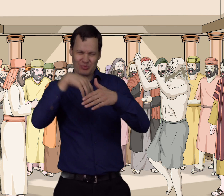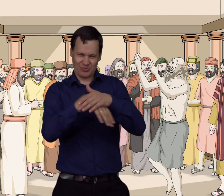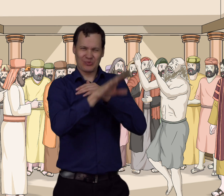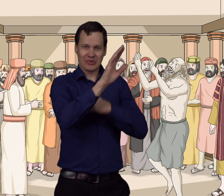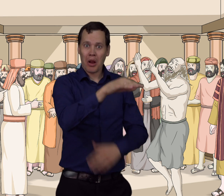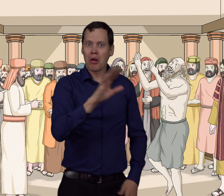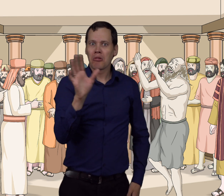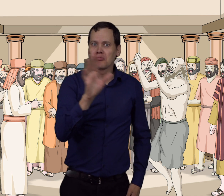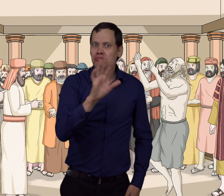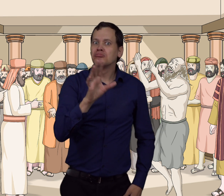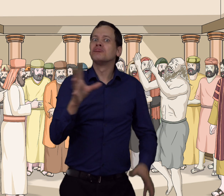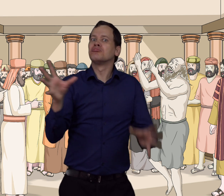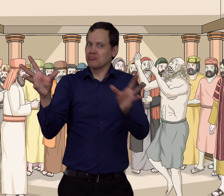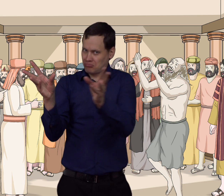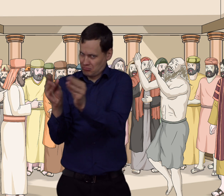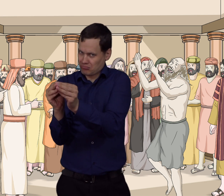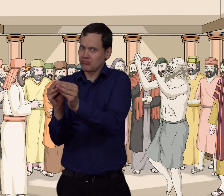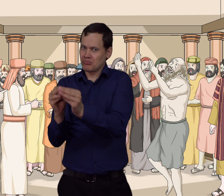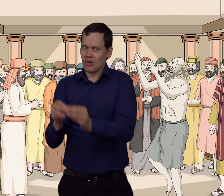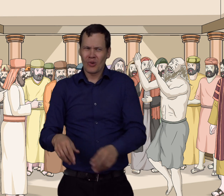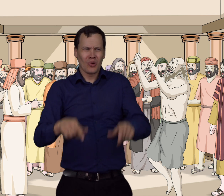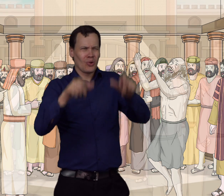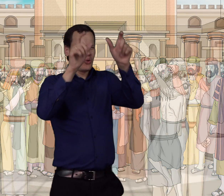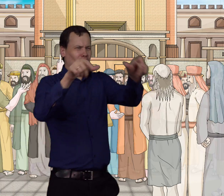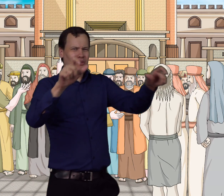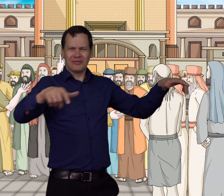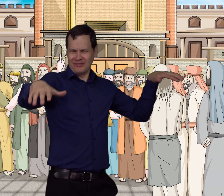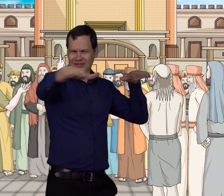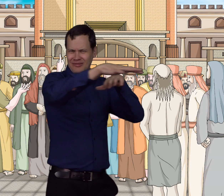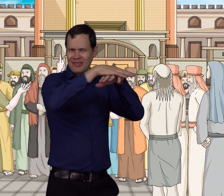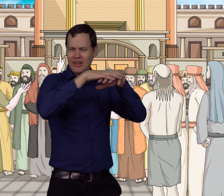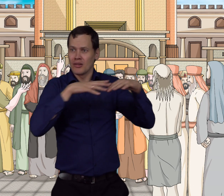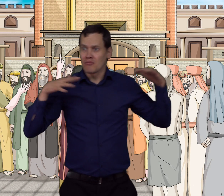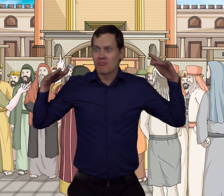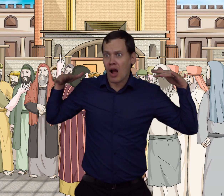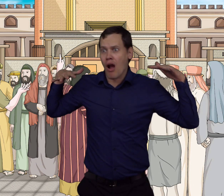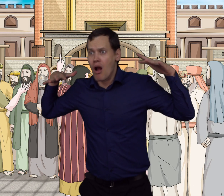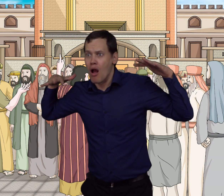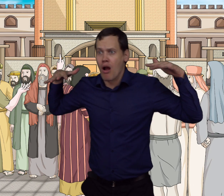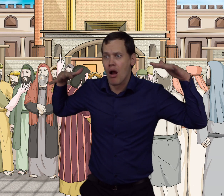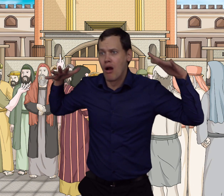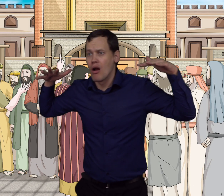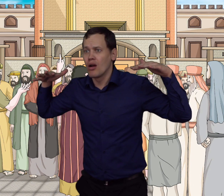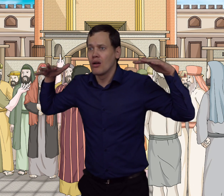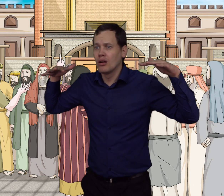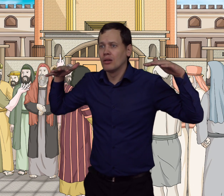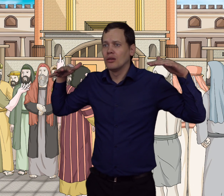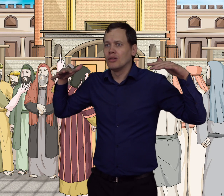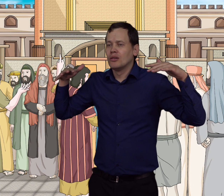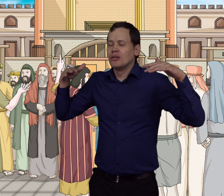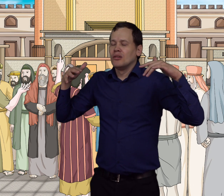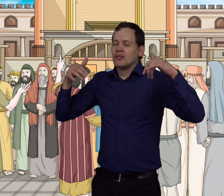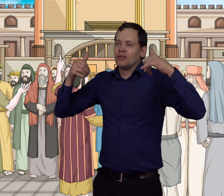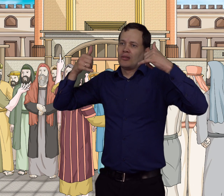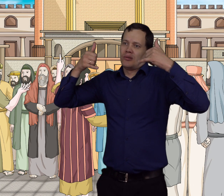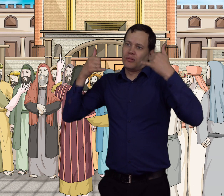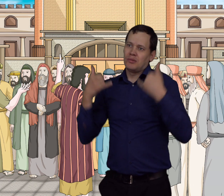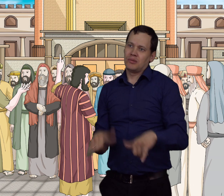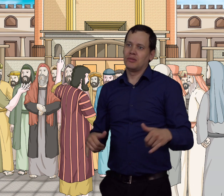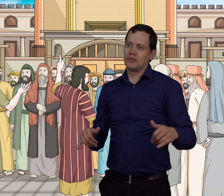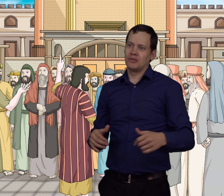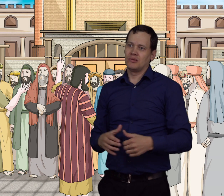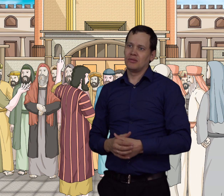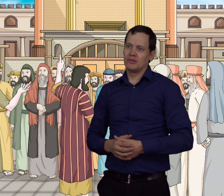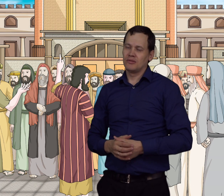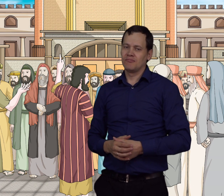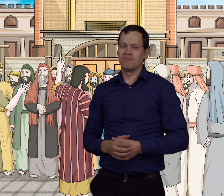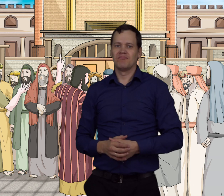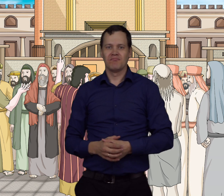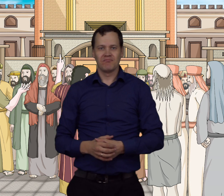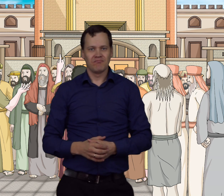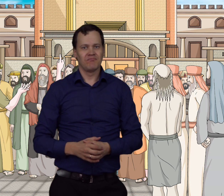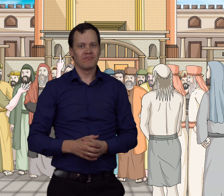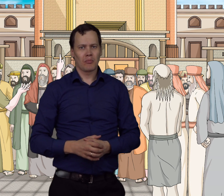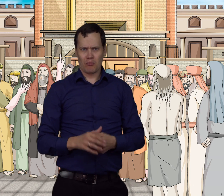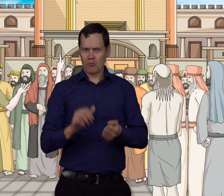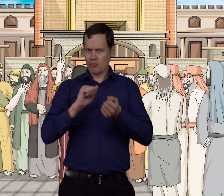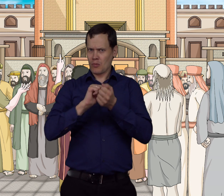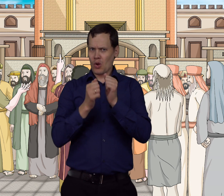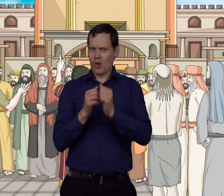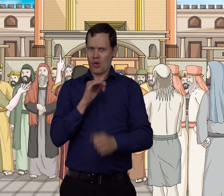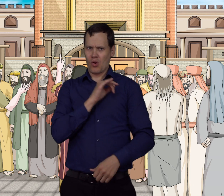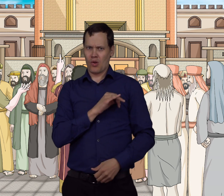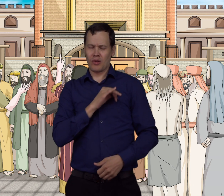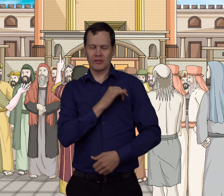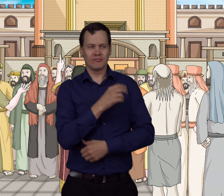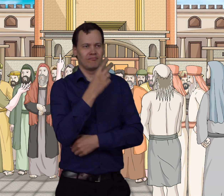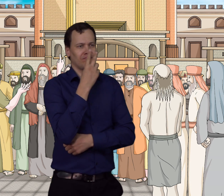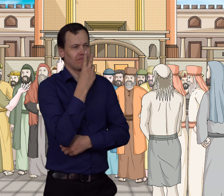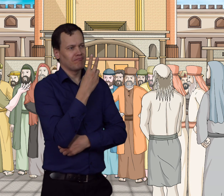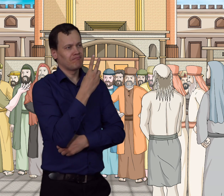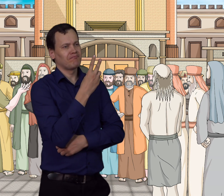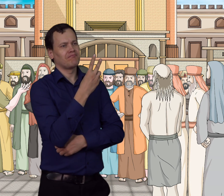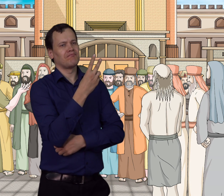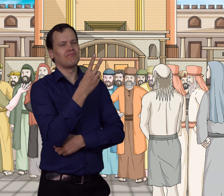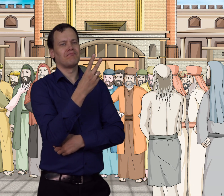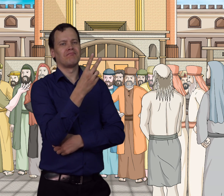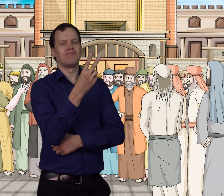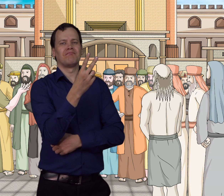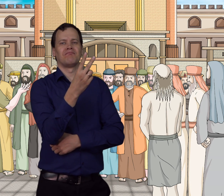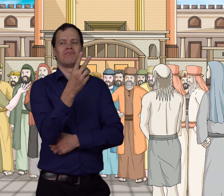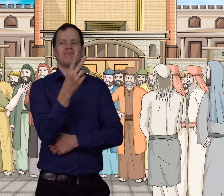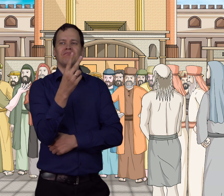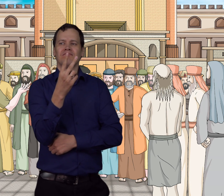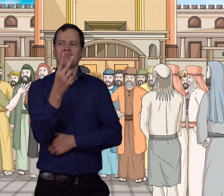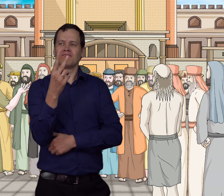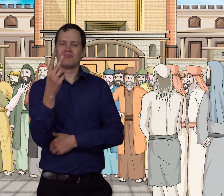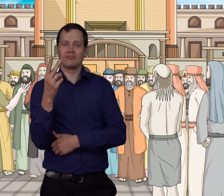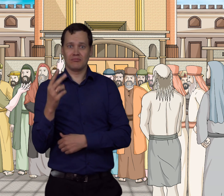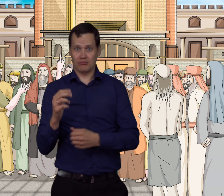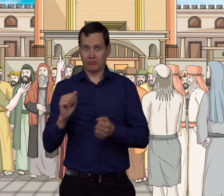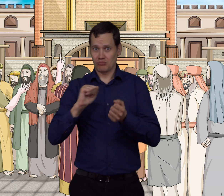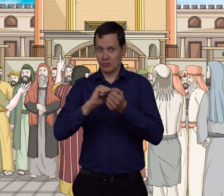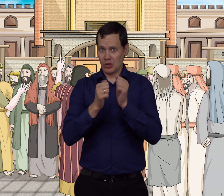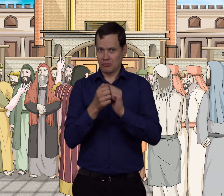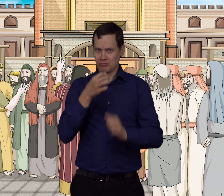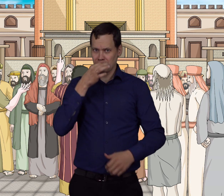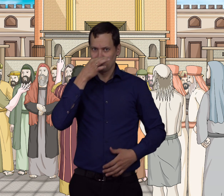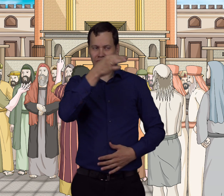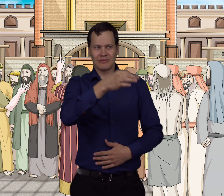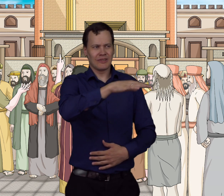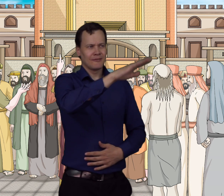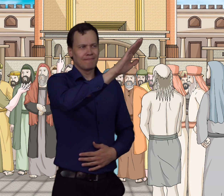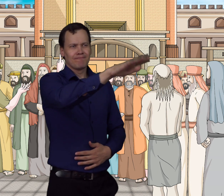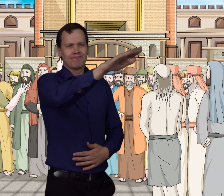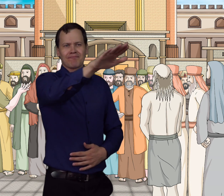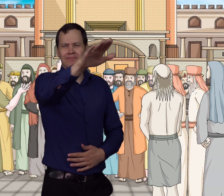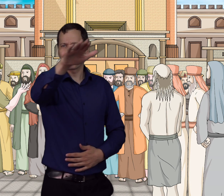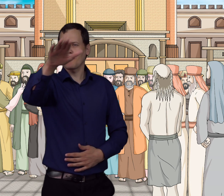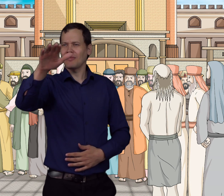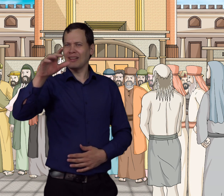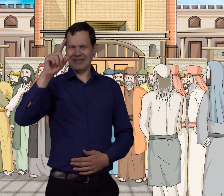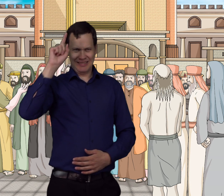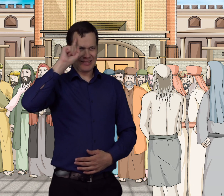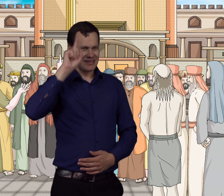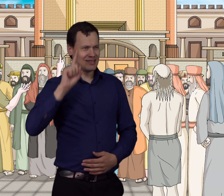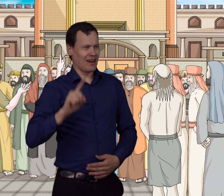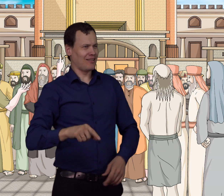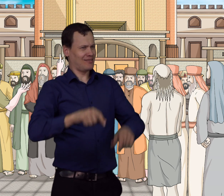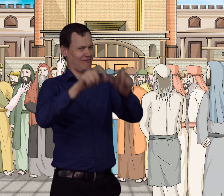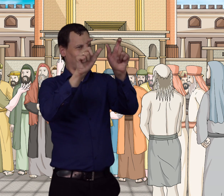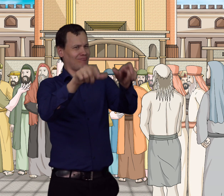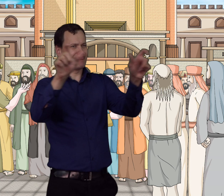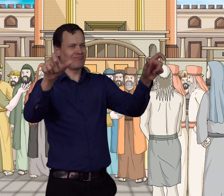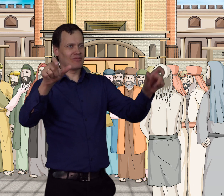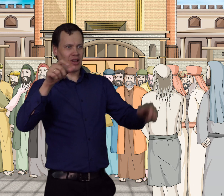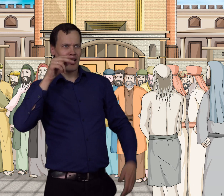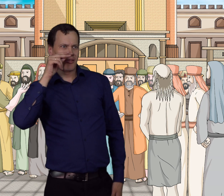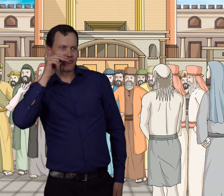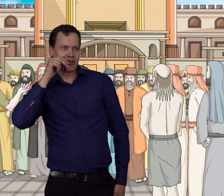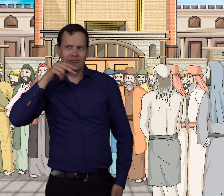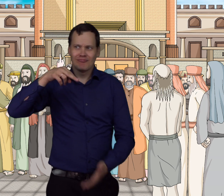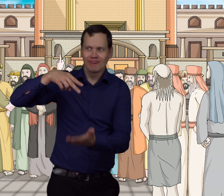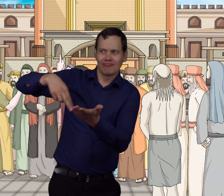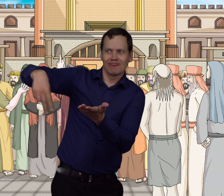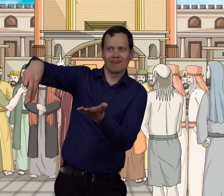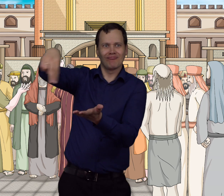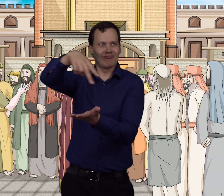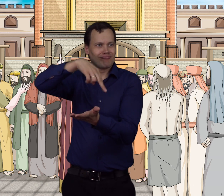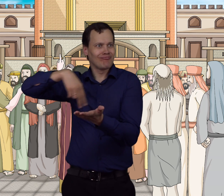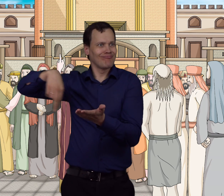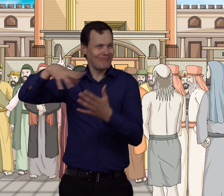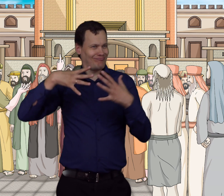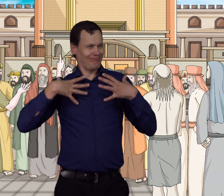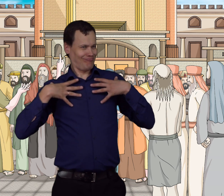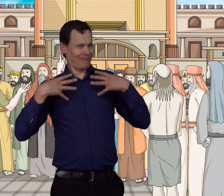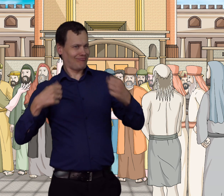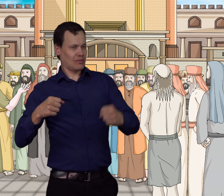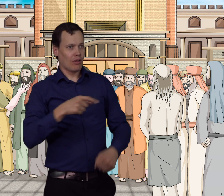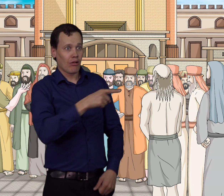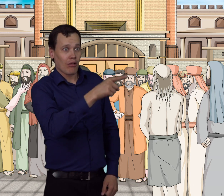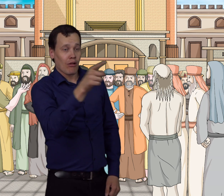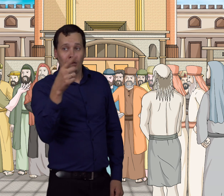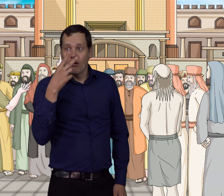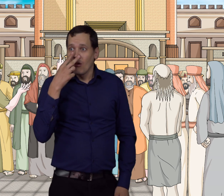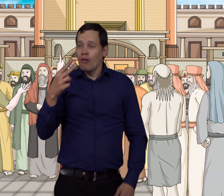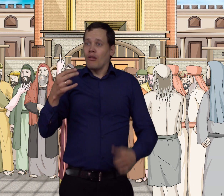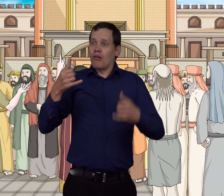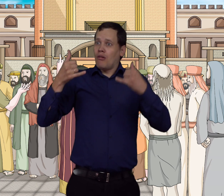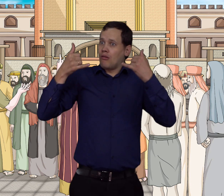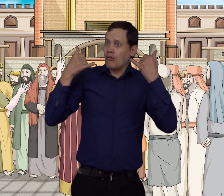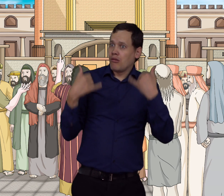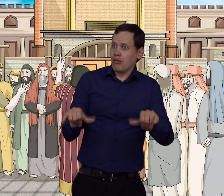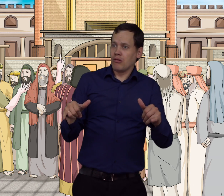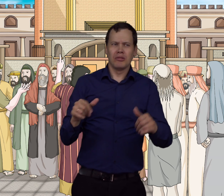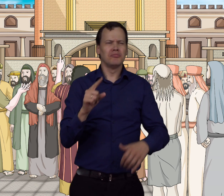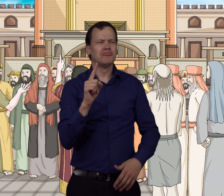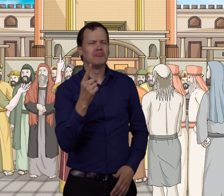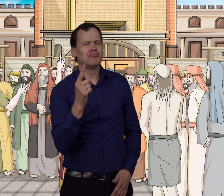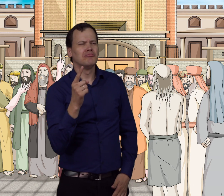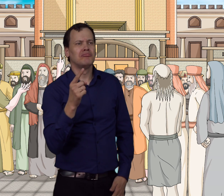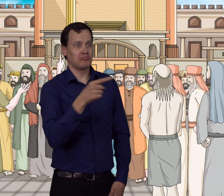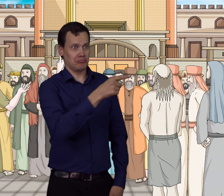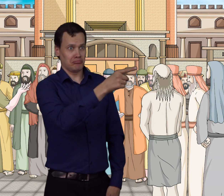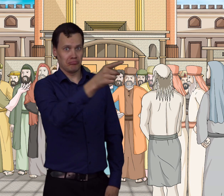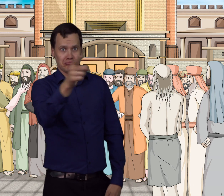And when Peter saw this, he addressed the people: “Men of Israel, why are you surprised by this?